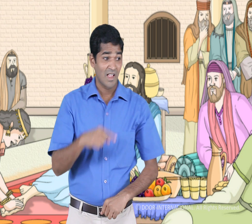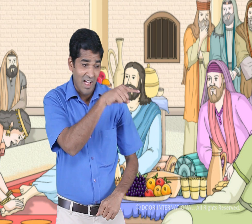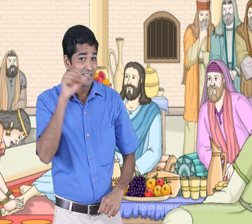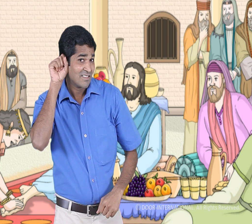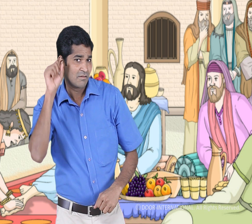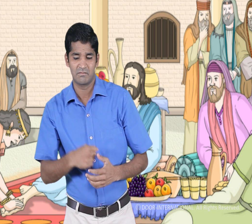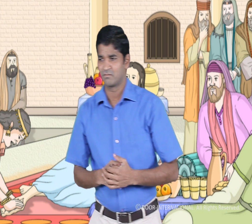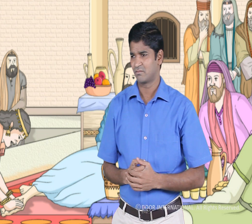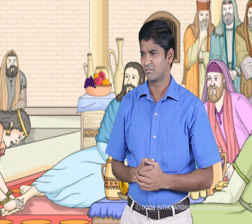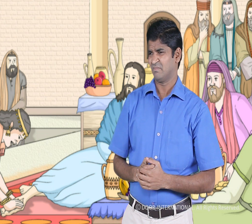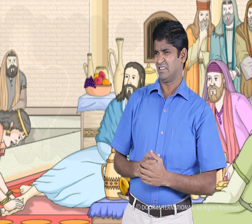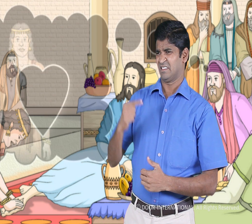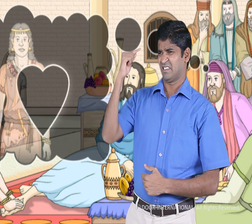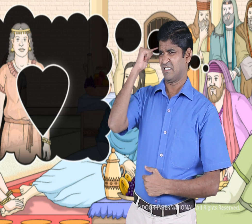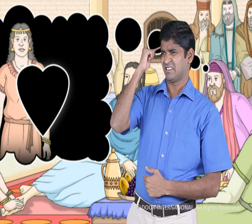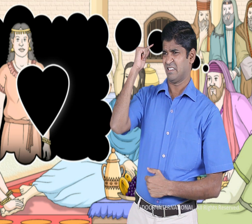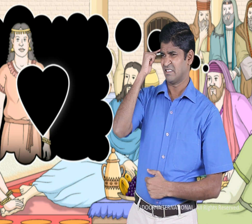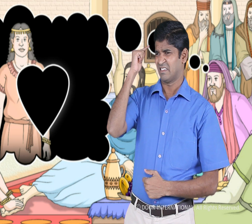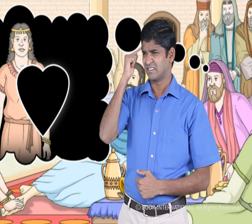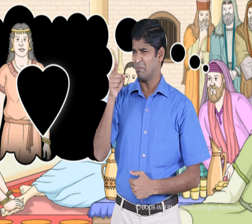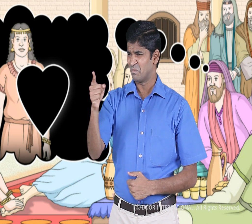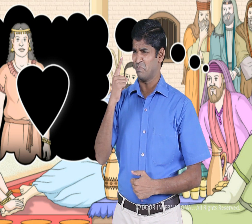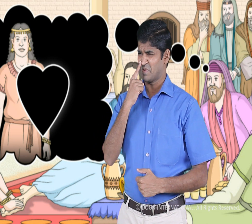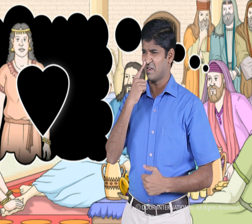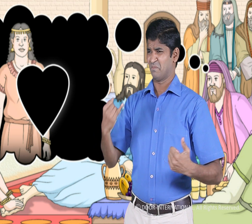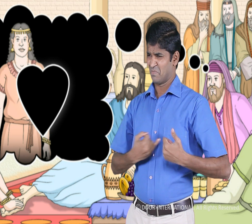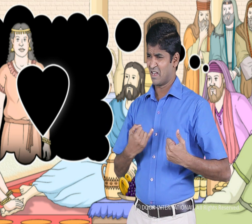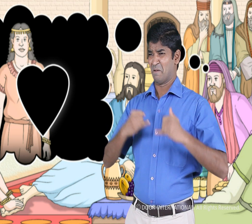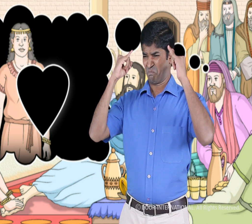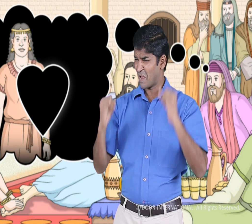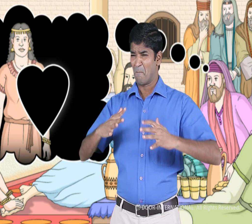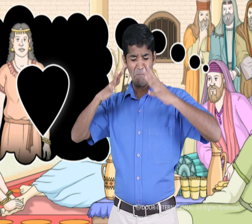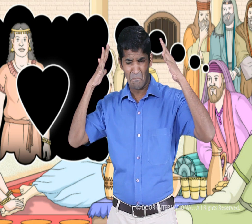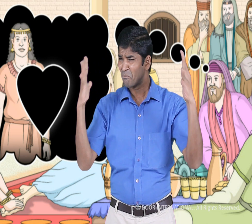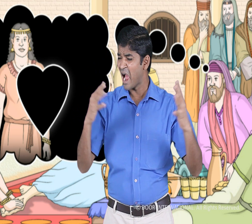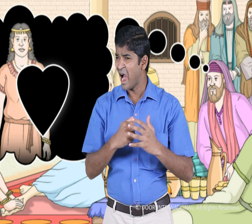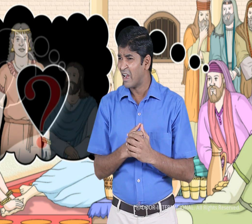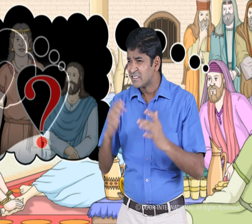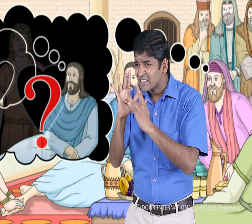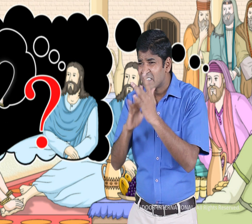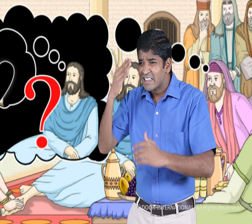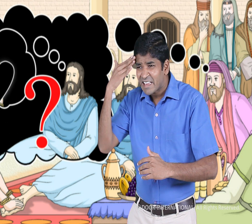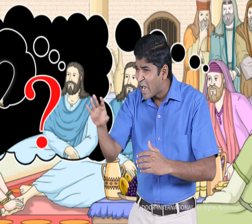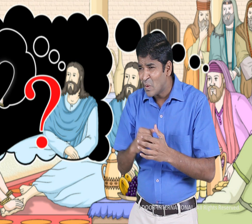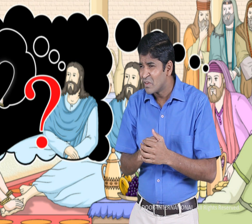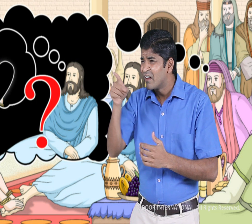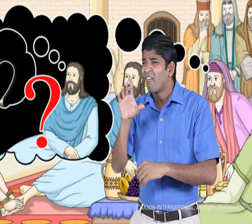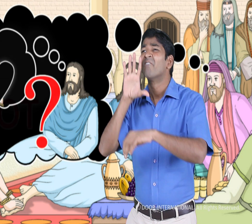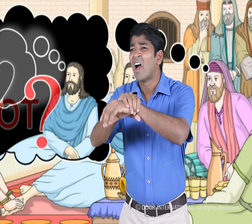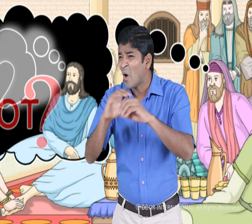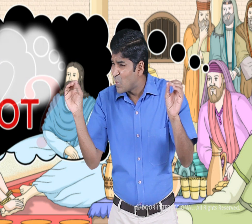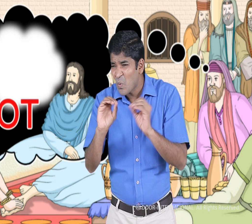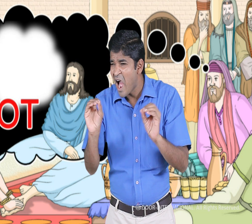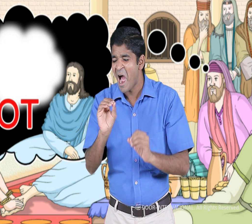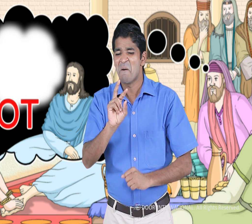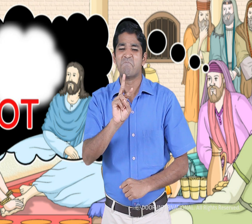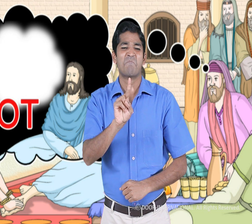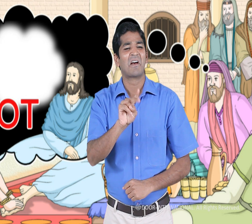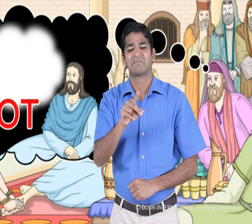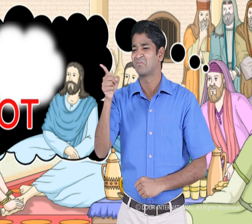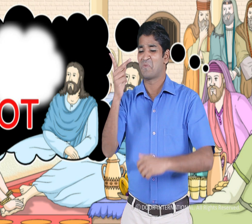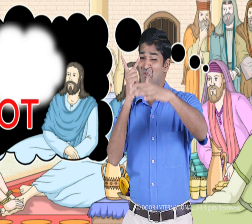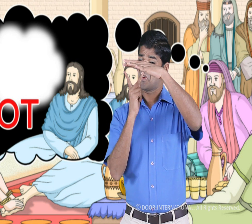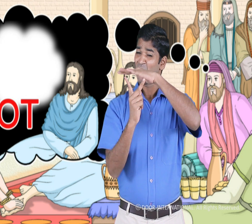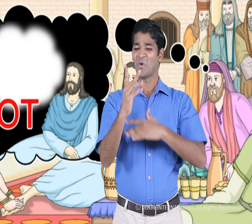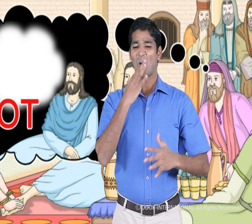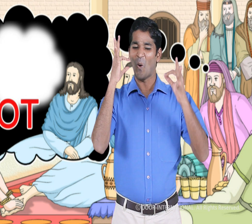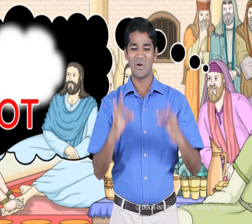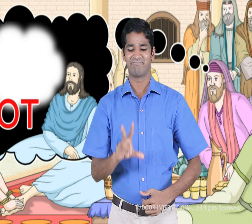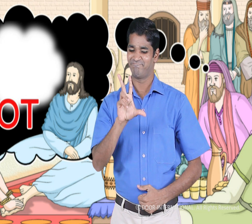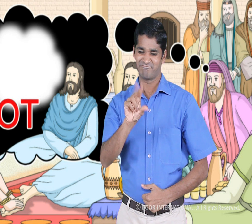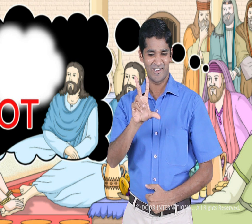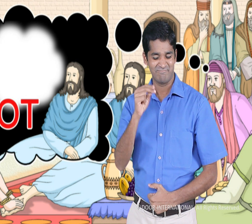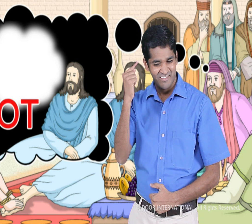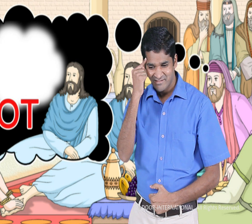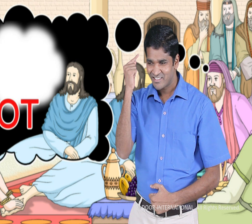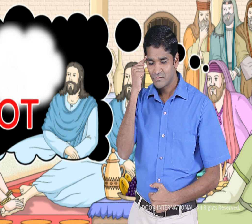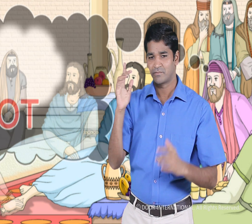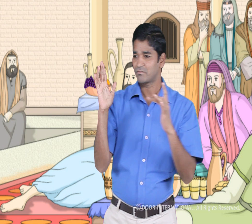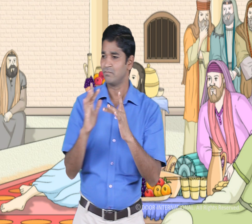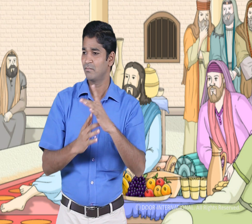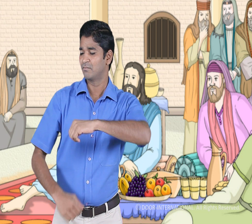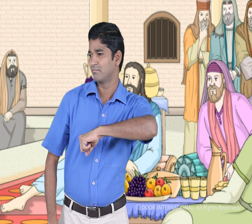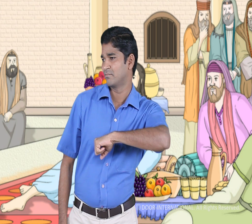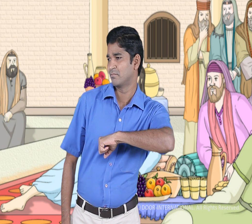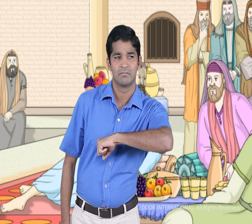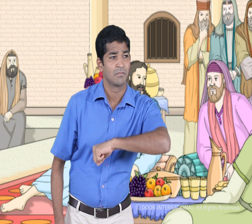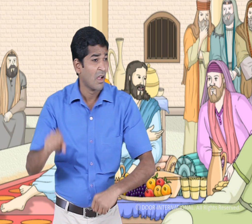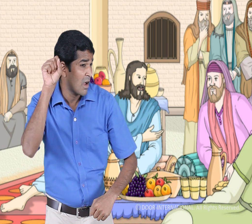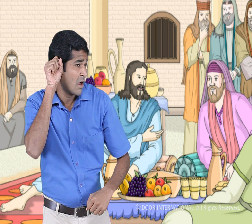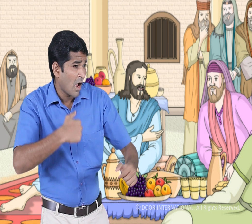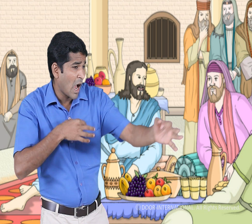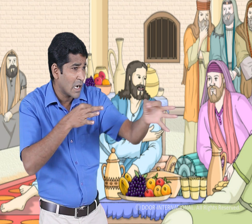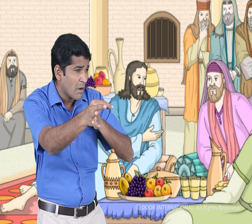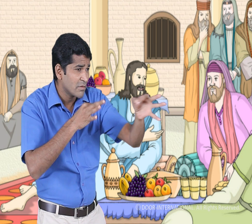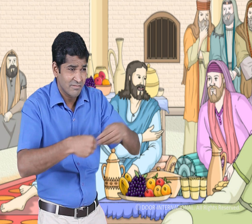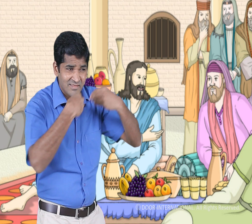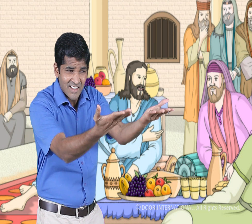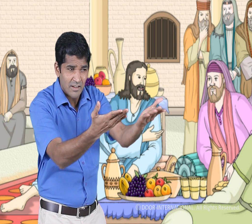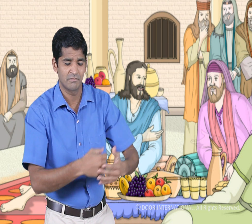When the Pharisee who had invited Jesus saw this, he said to himself, “If this man were a prophet, He would know who this is and what kind of woman is touching Him—for she is a sinner!”